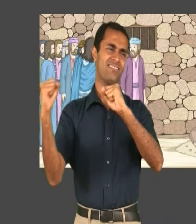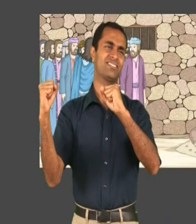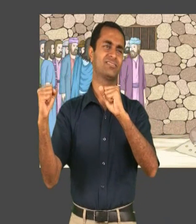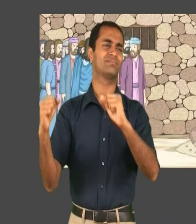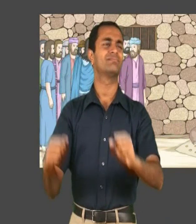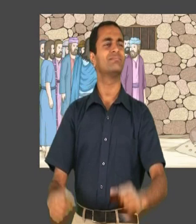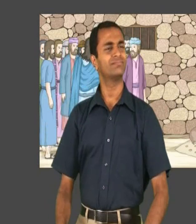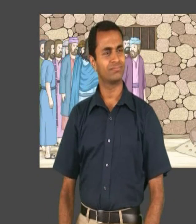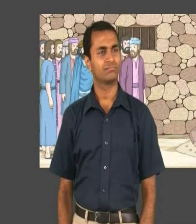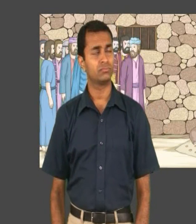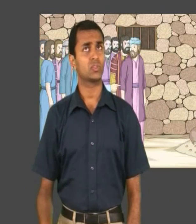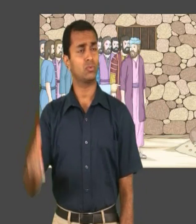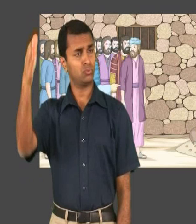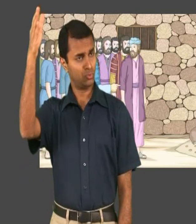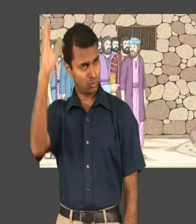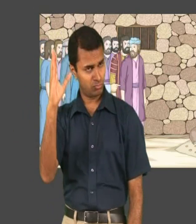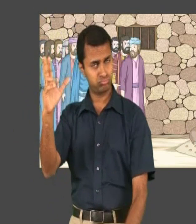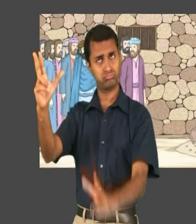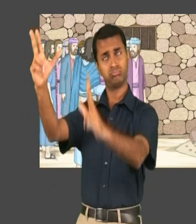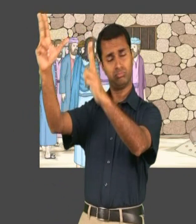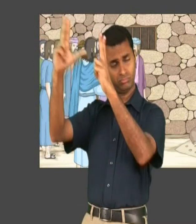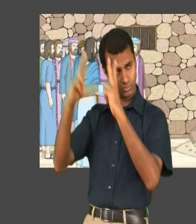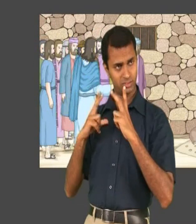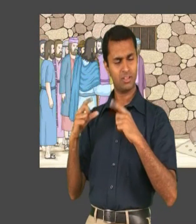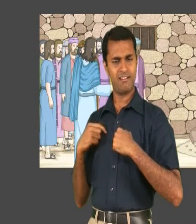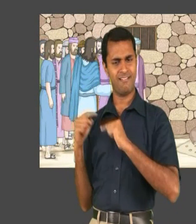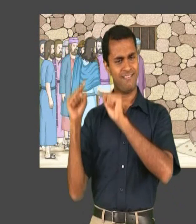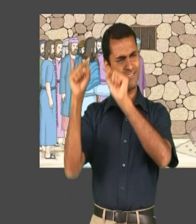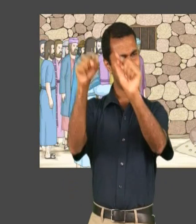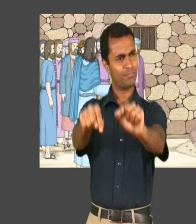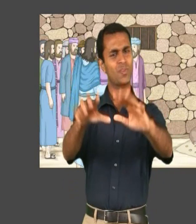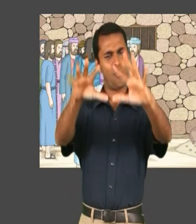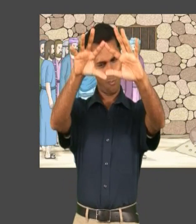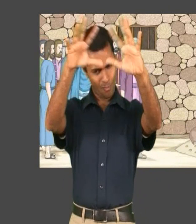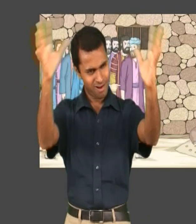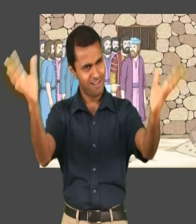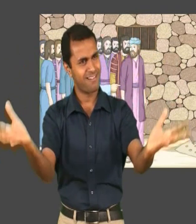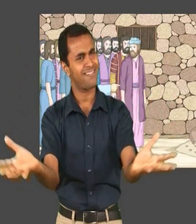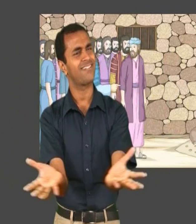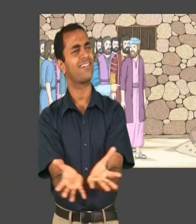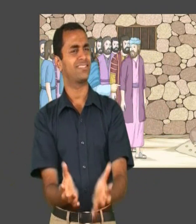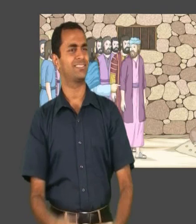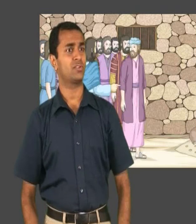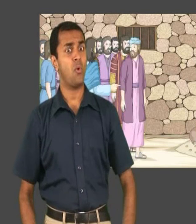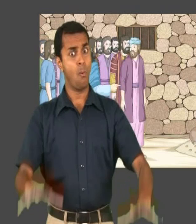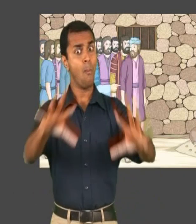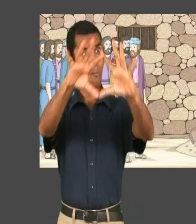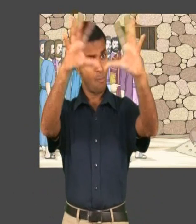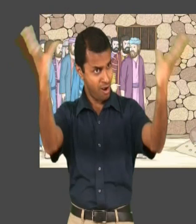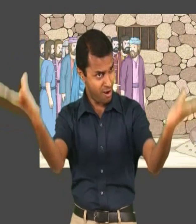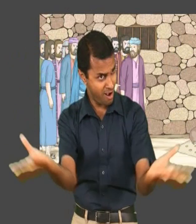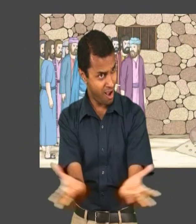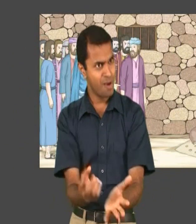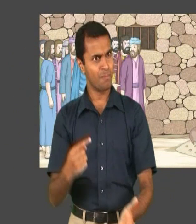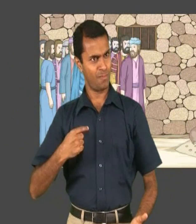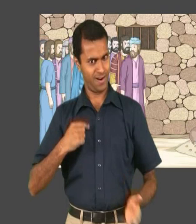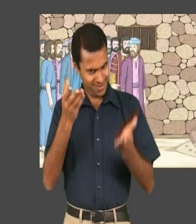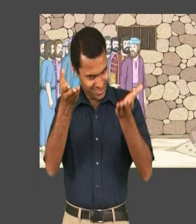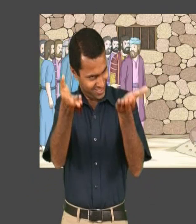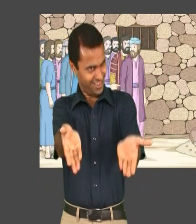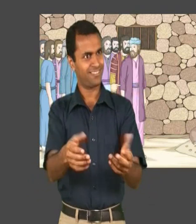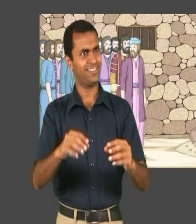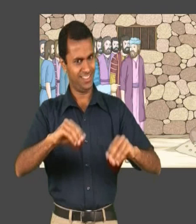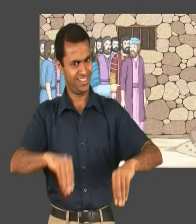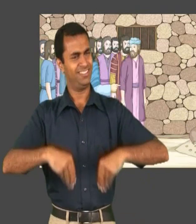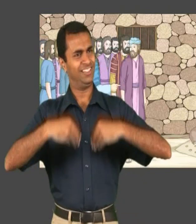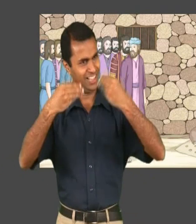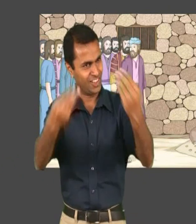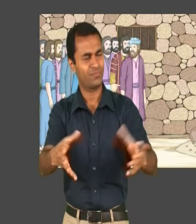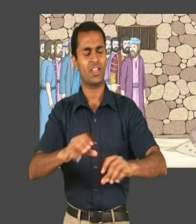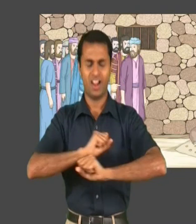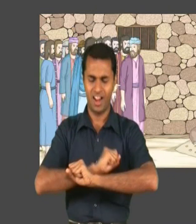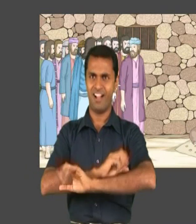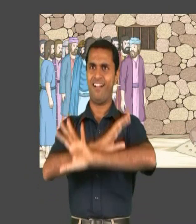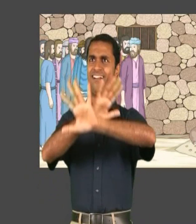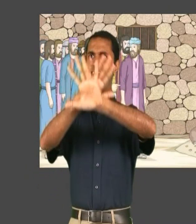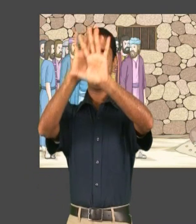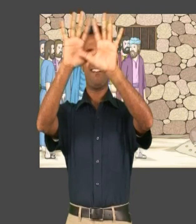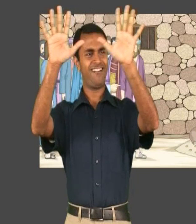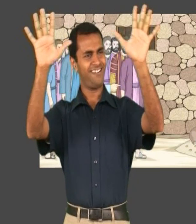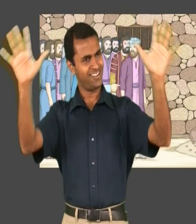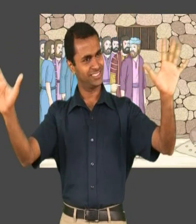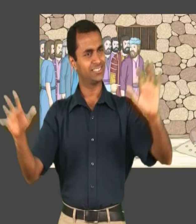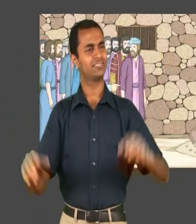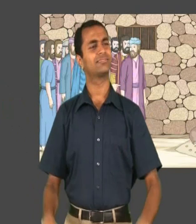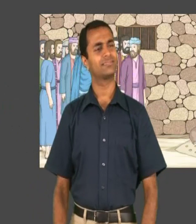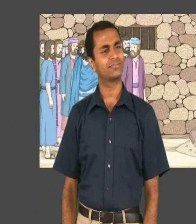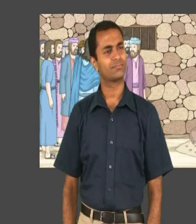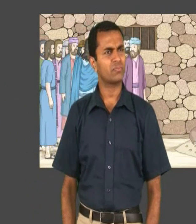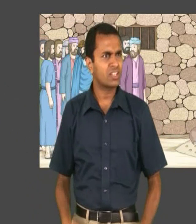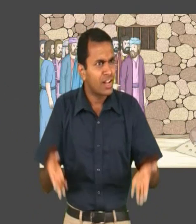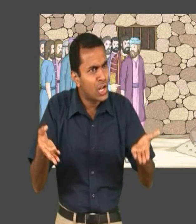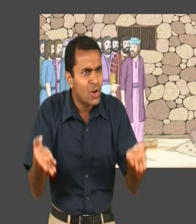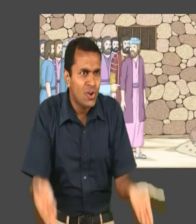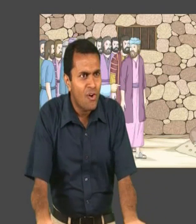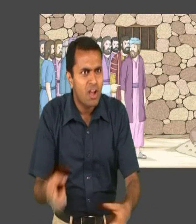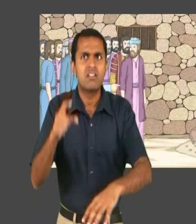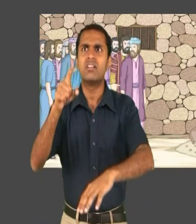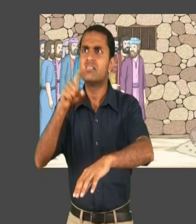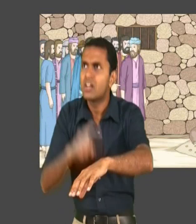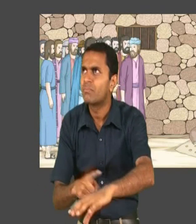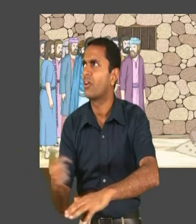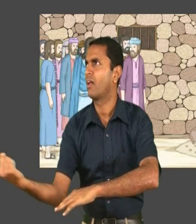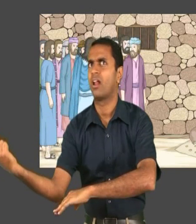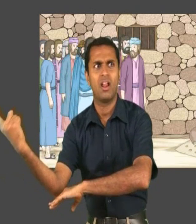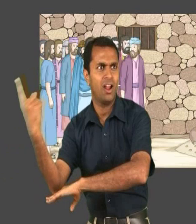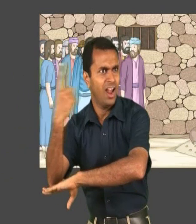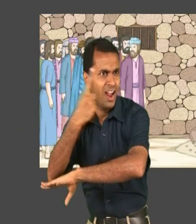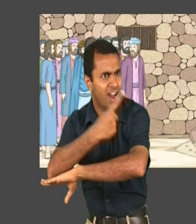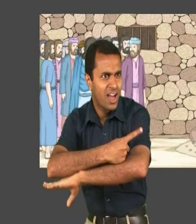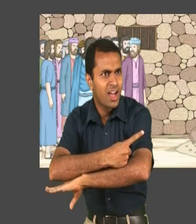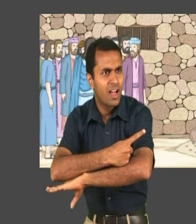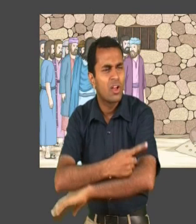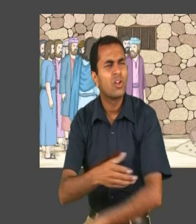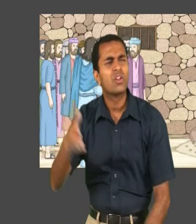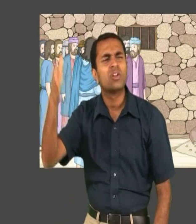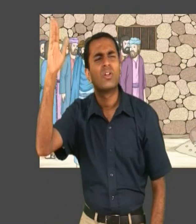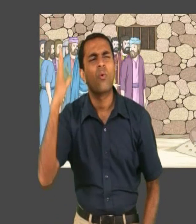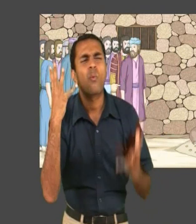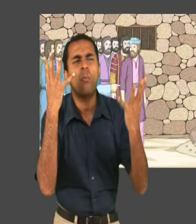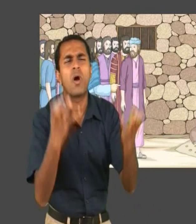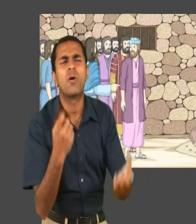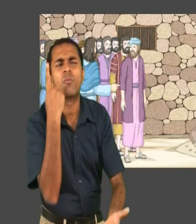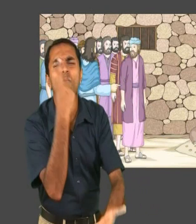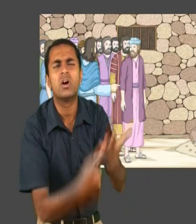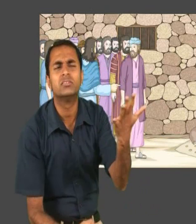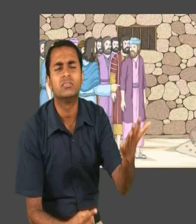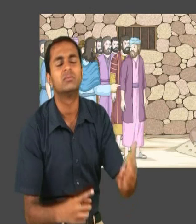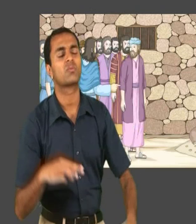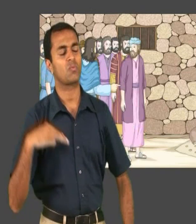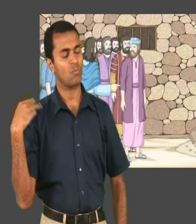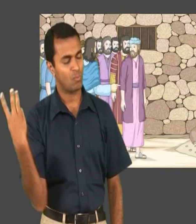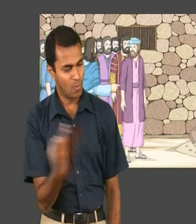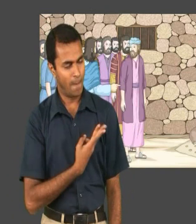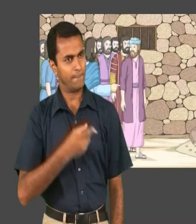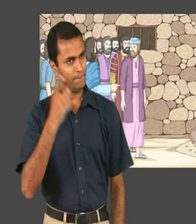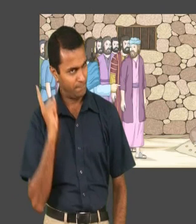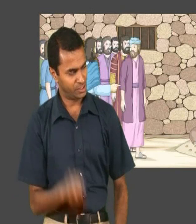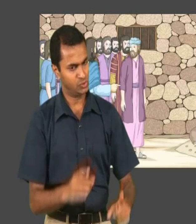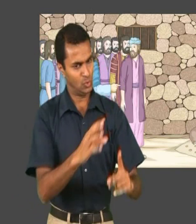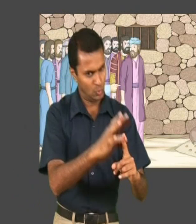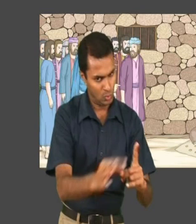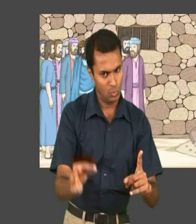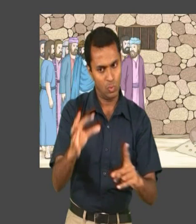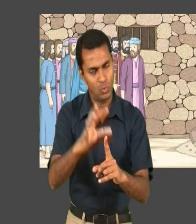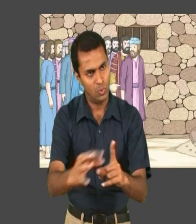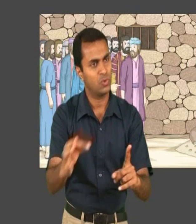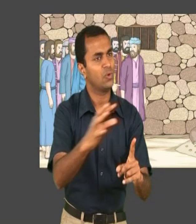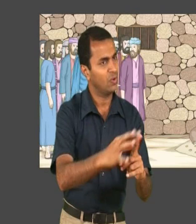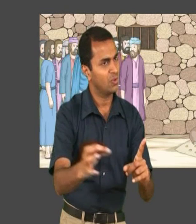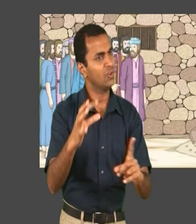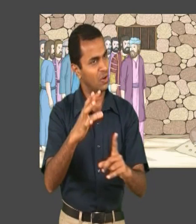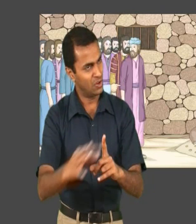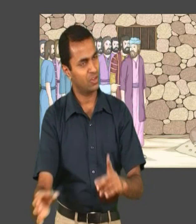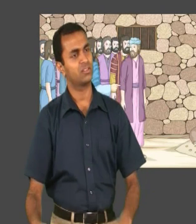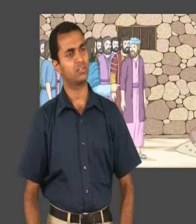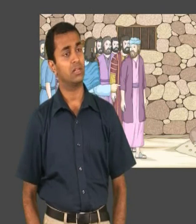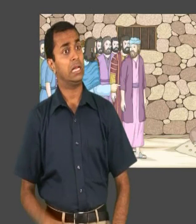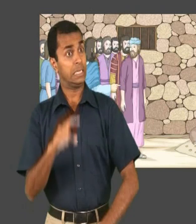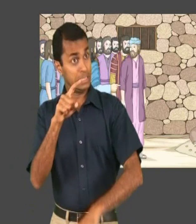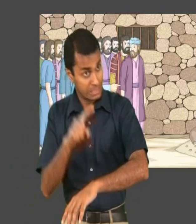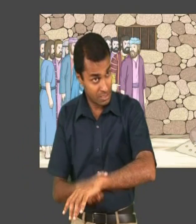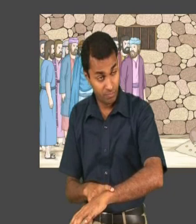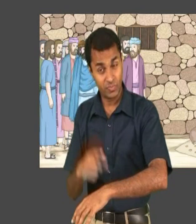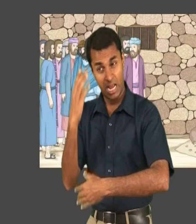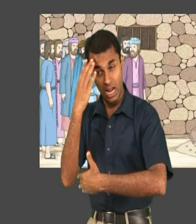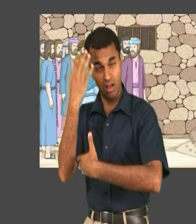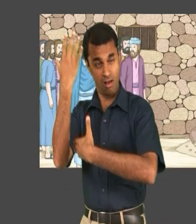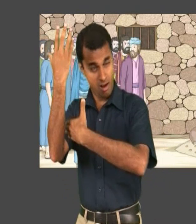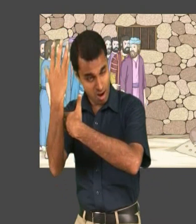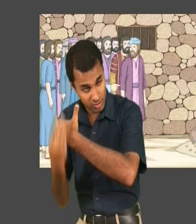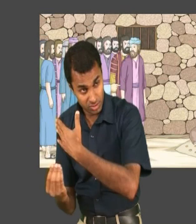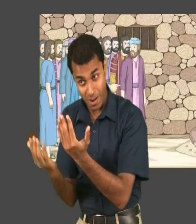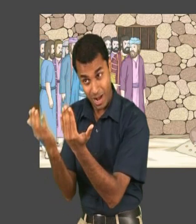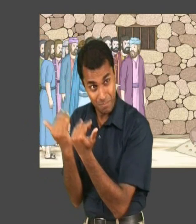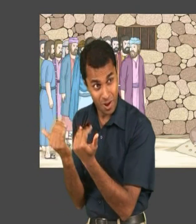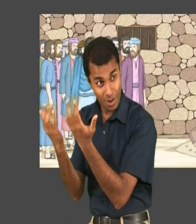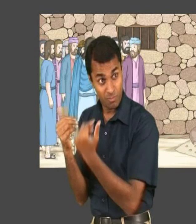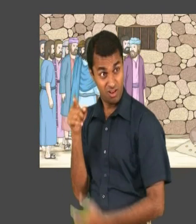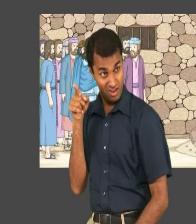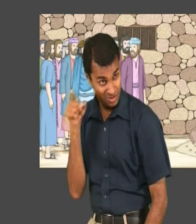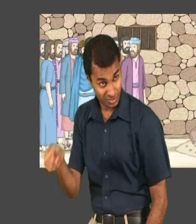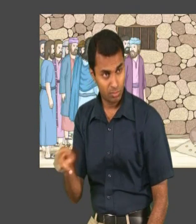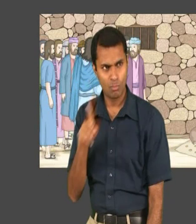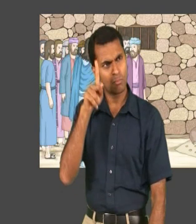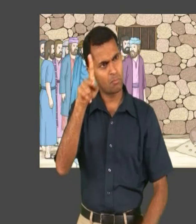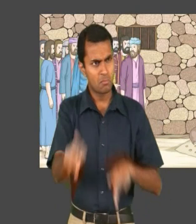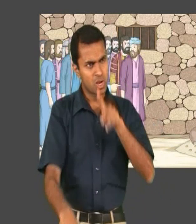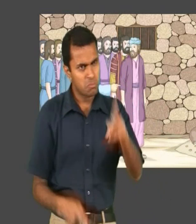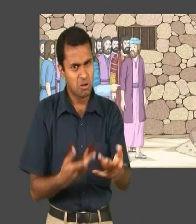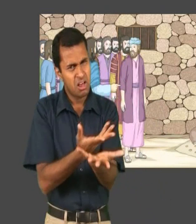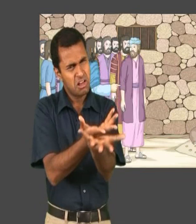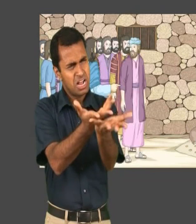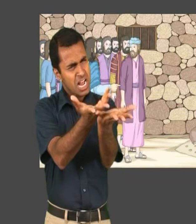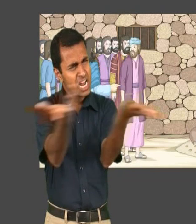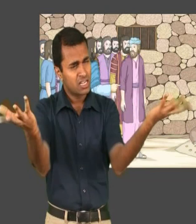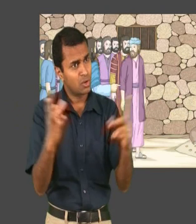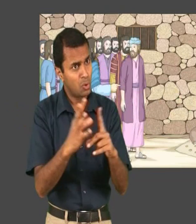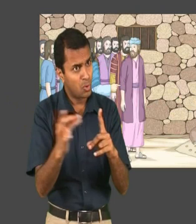While it is daytime, we must do the works of Him who sent Me. Night is coming, when no one can work.